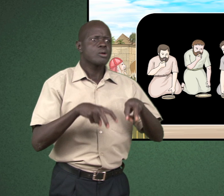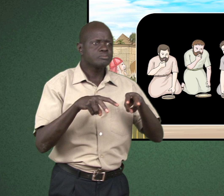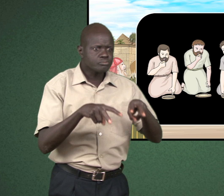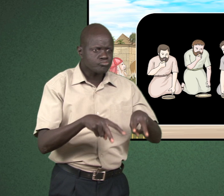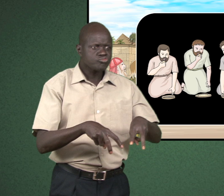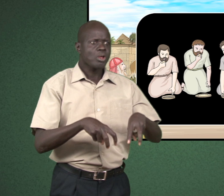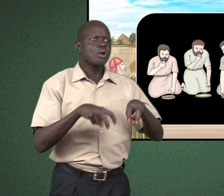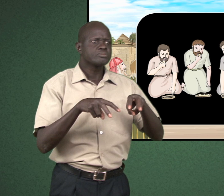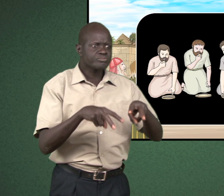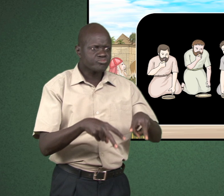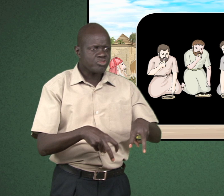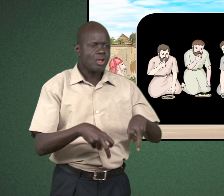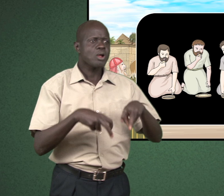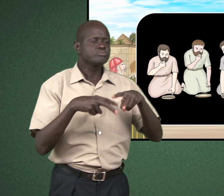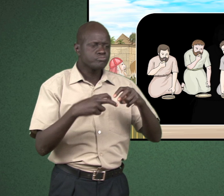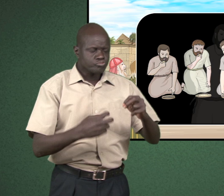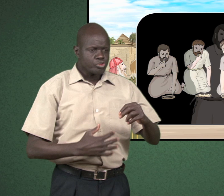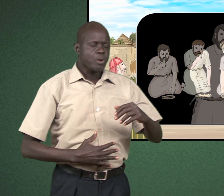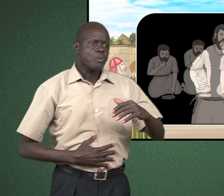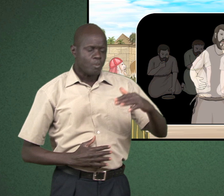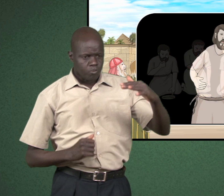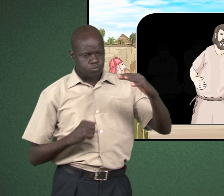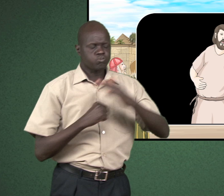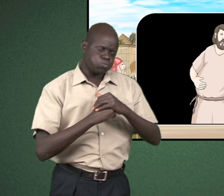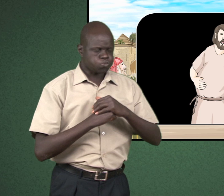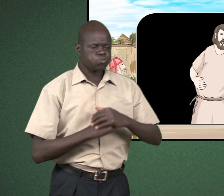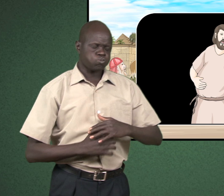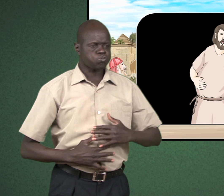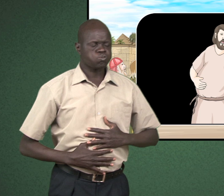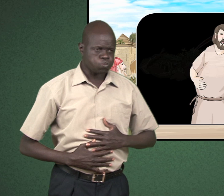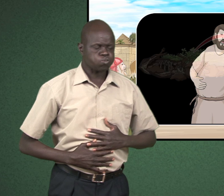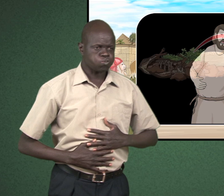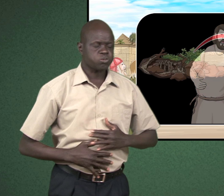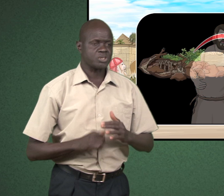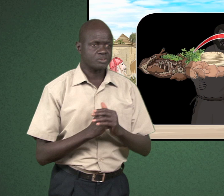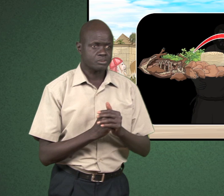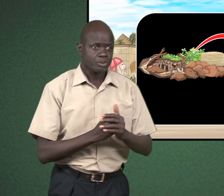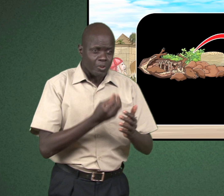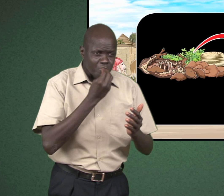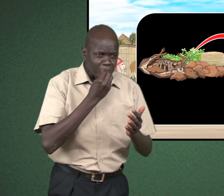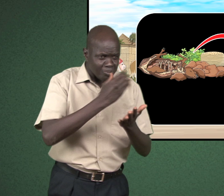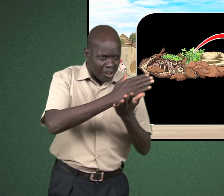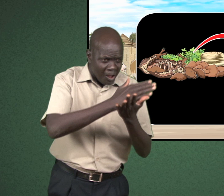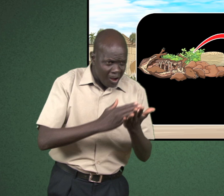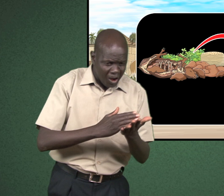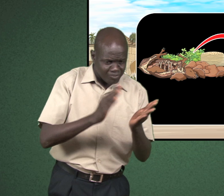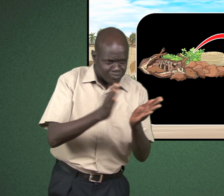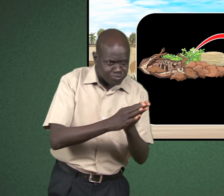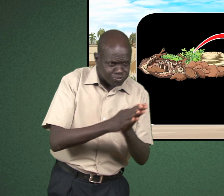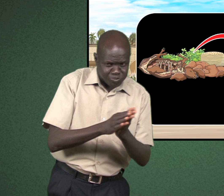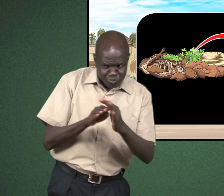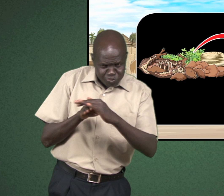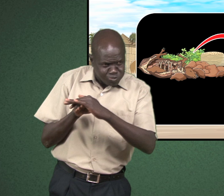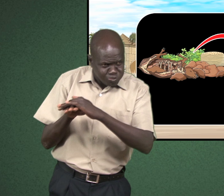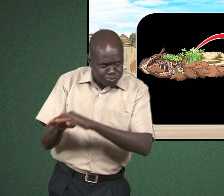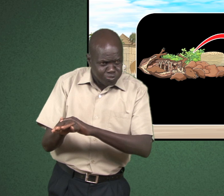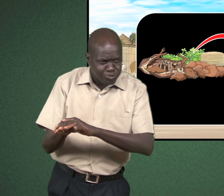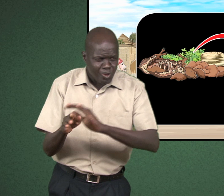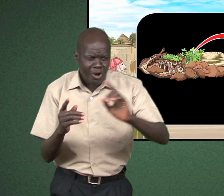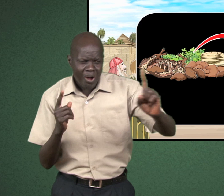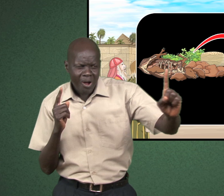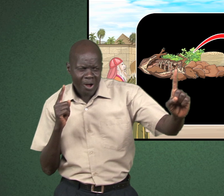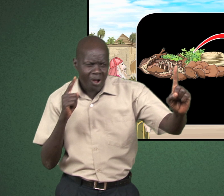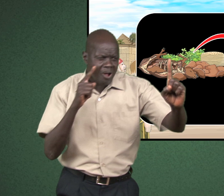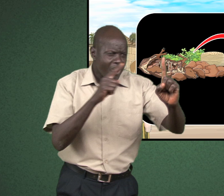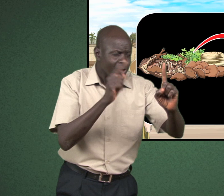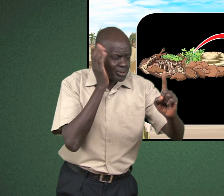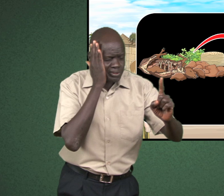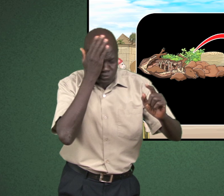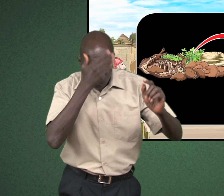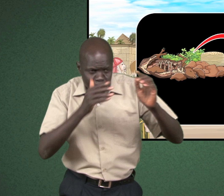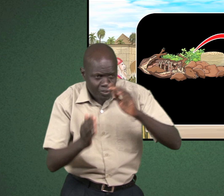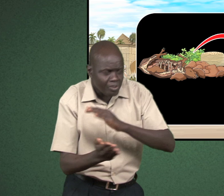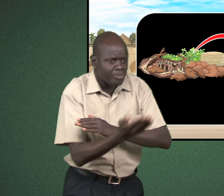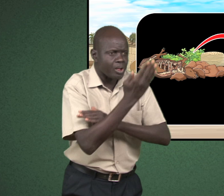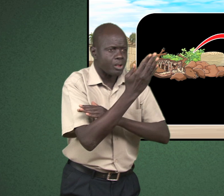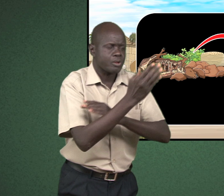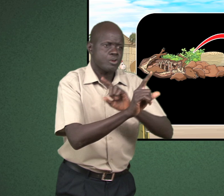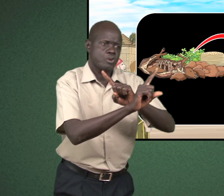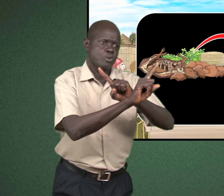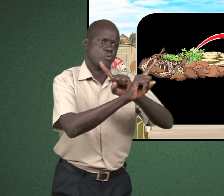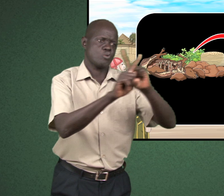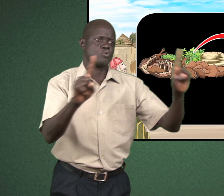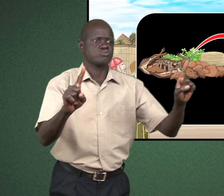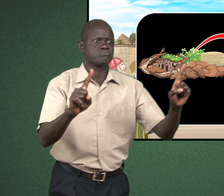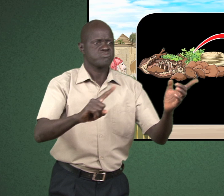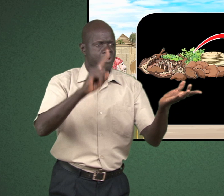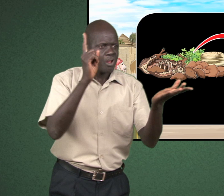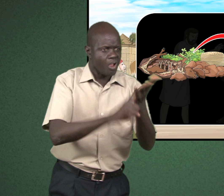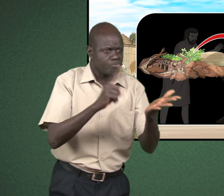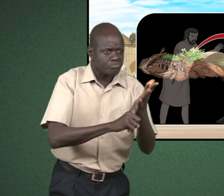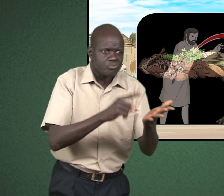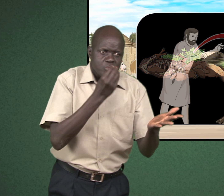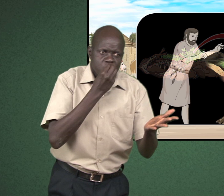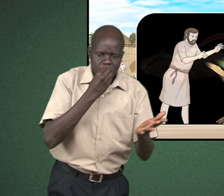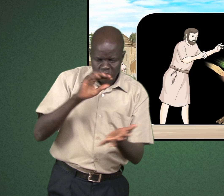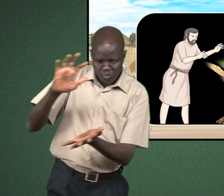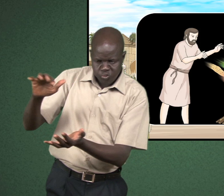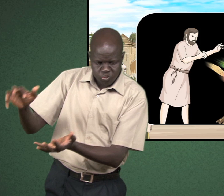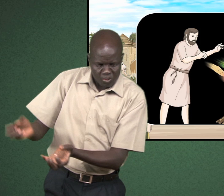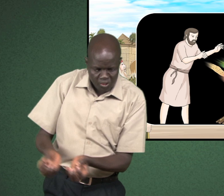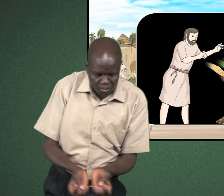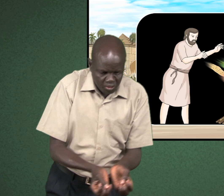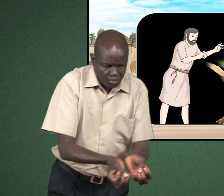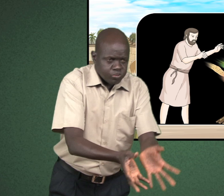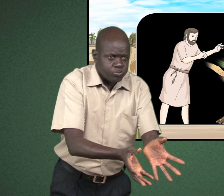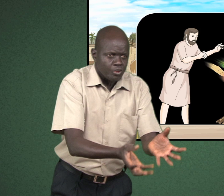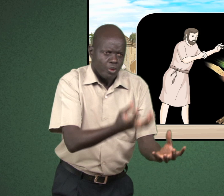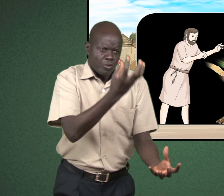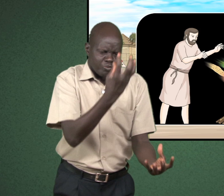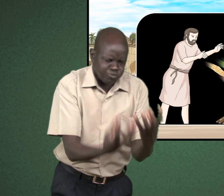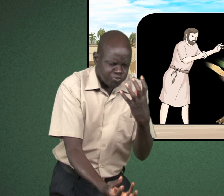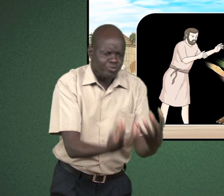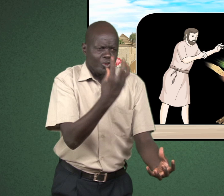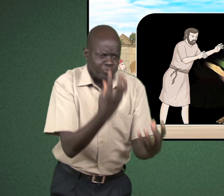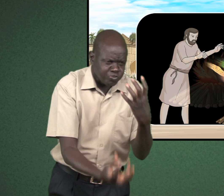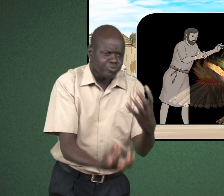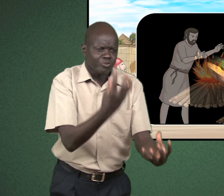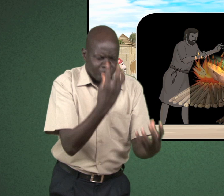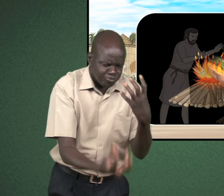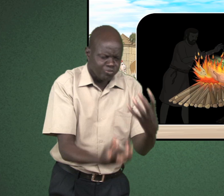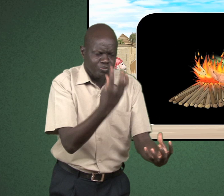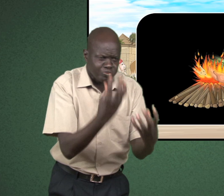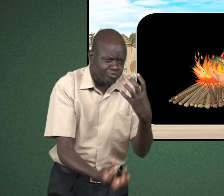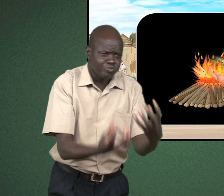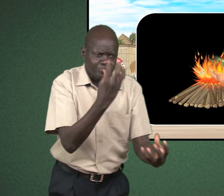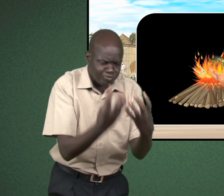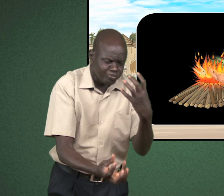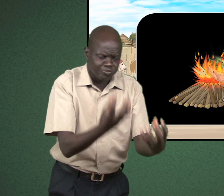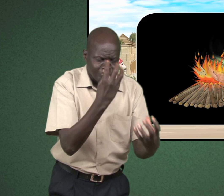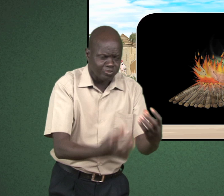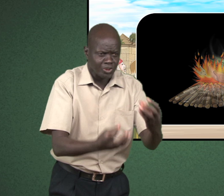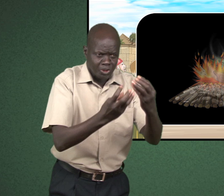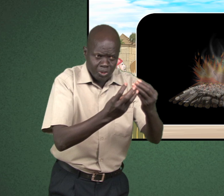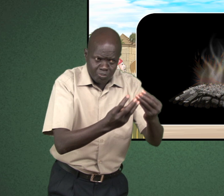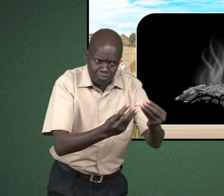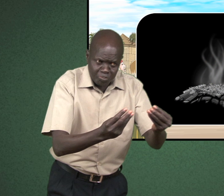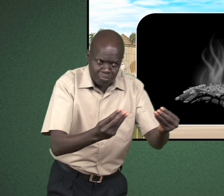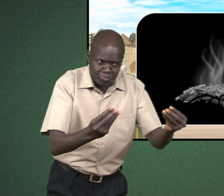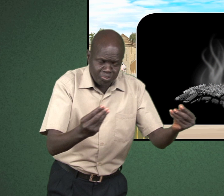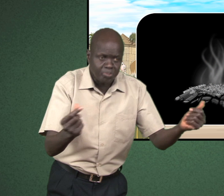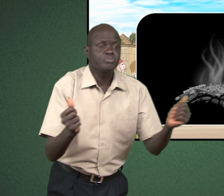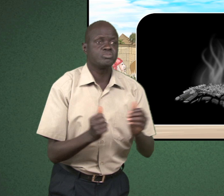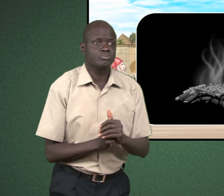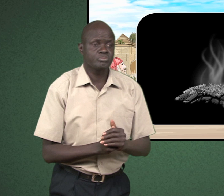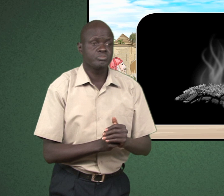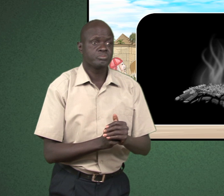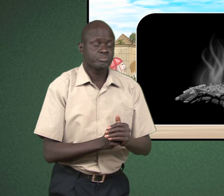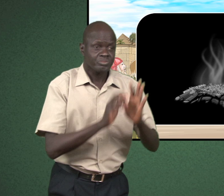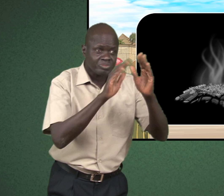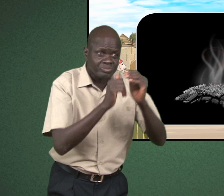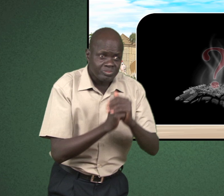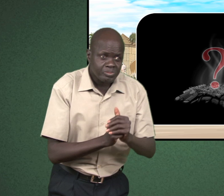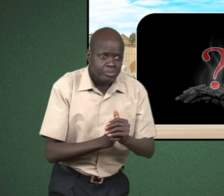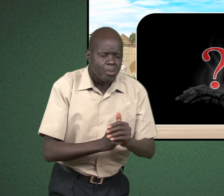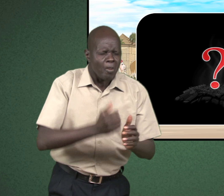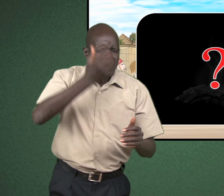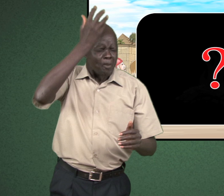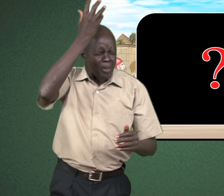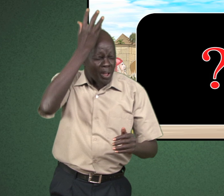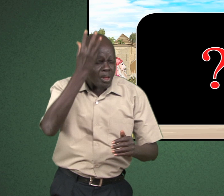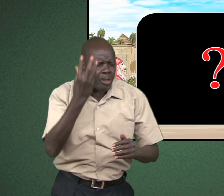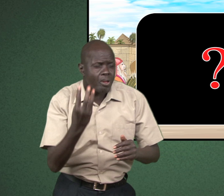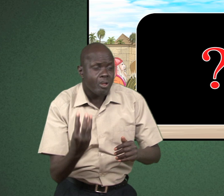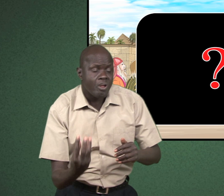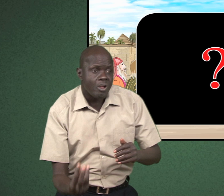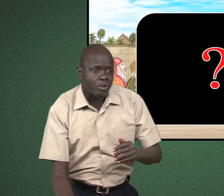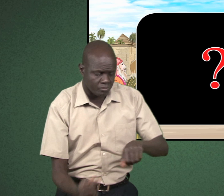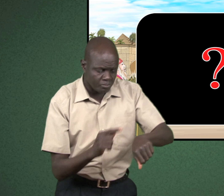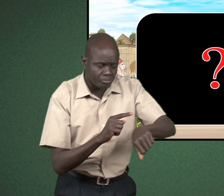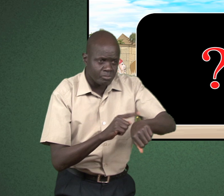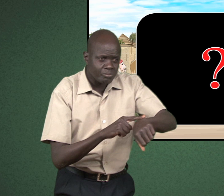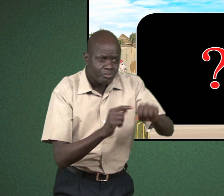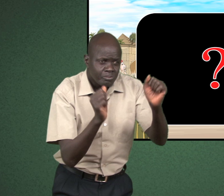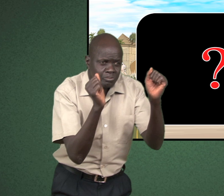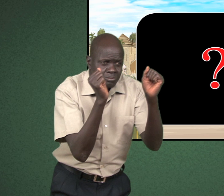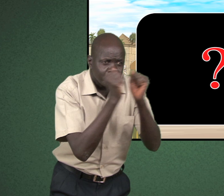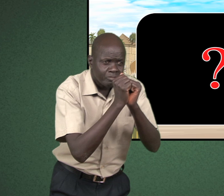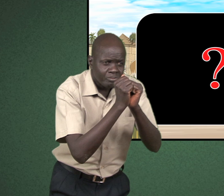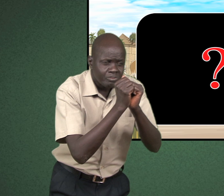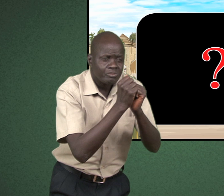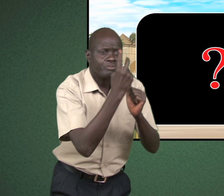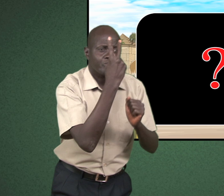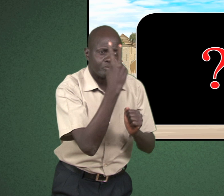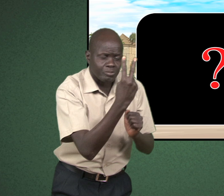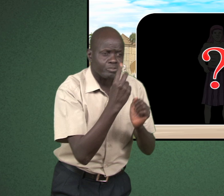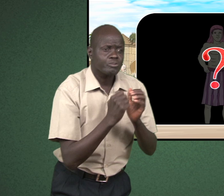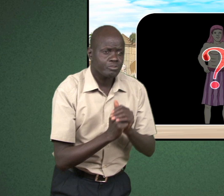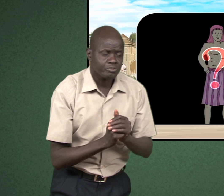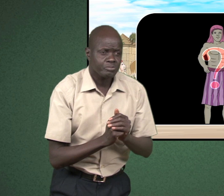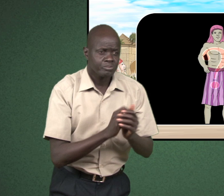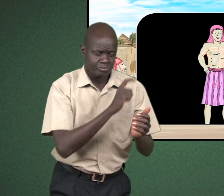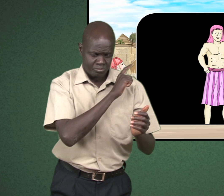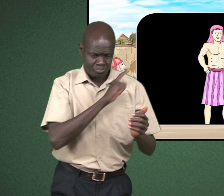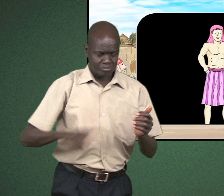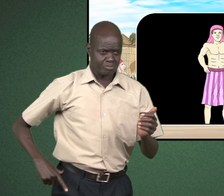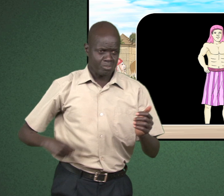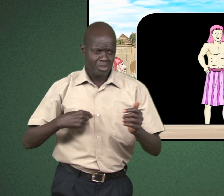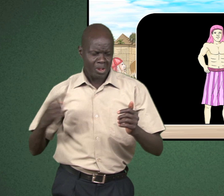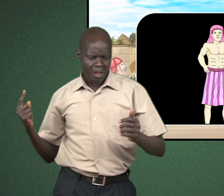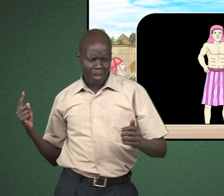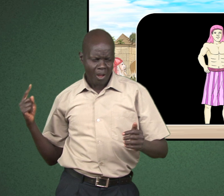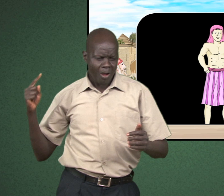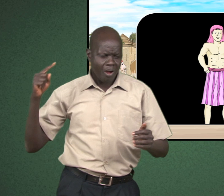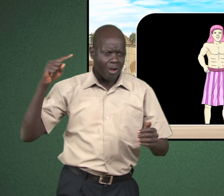it is the LORD’s Passover.